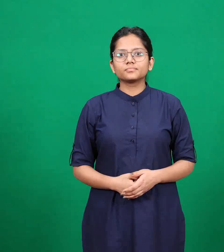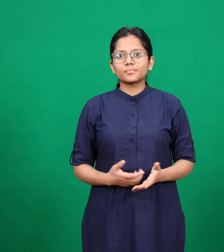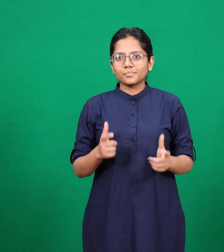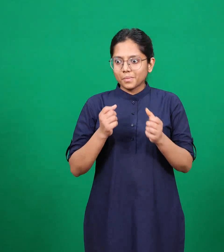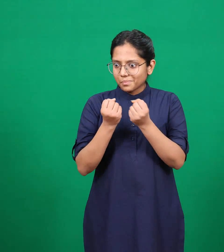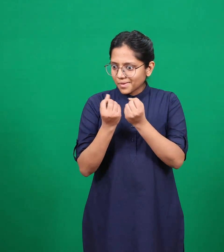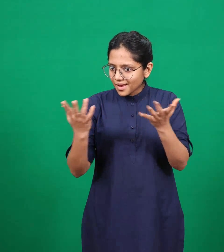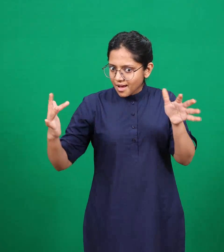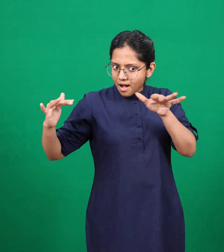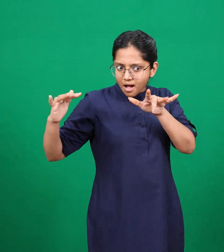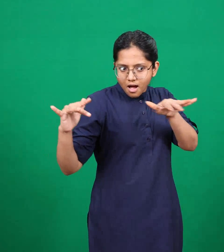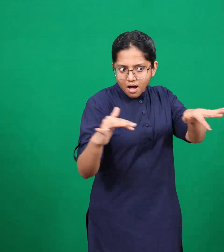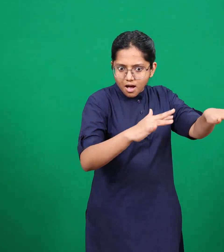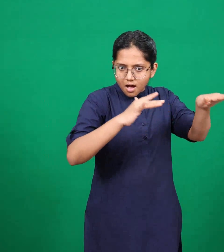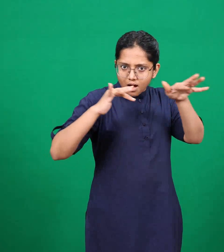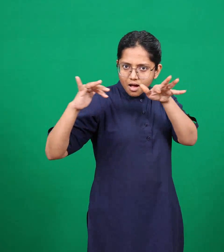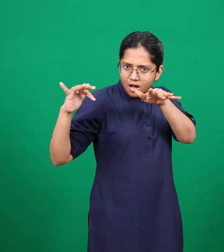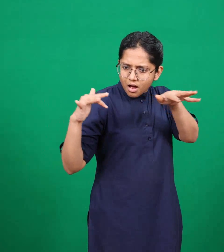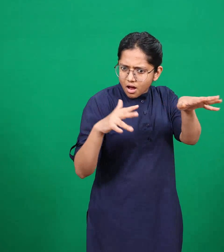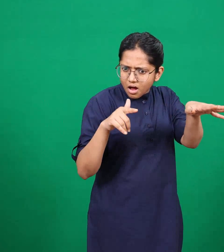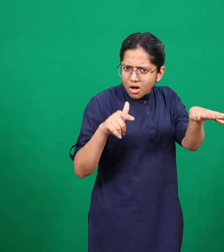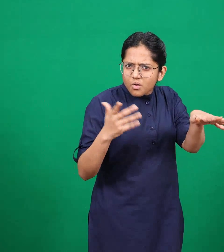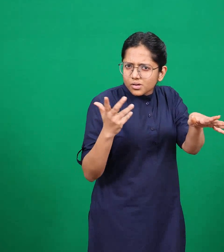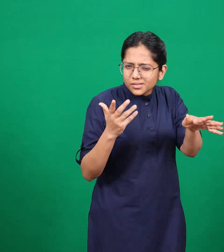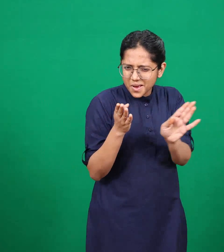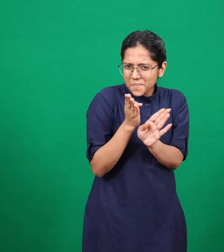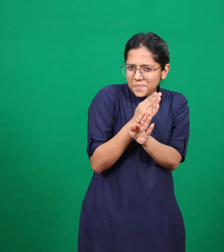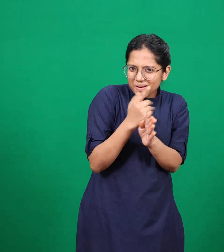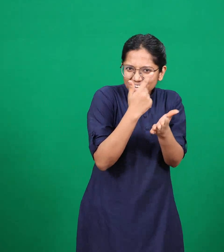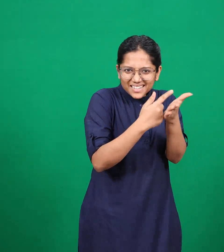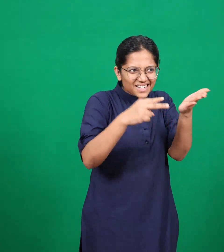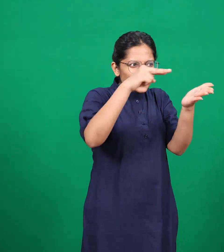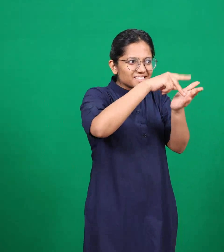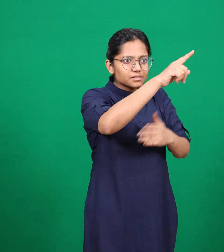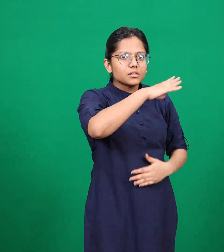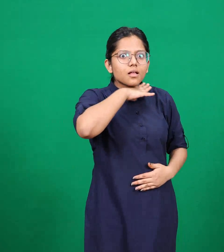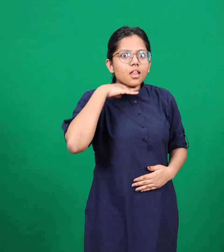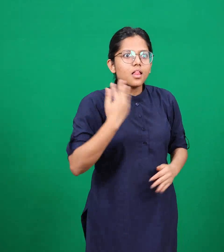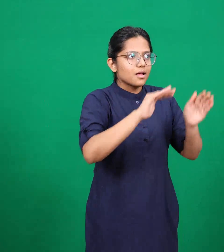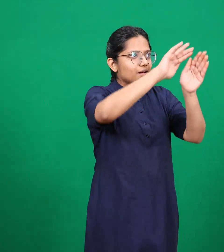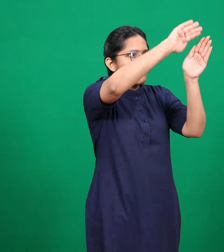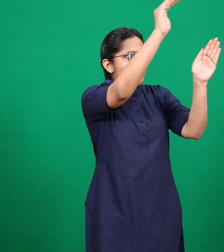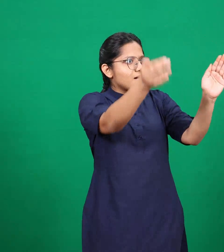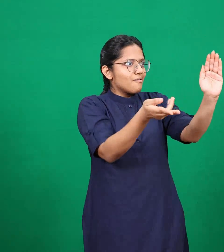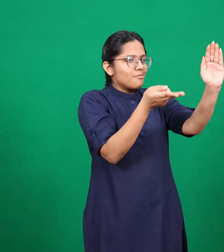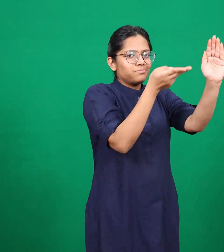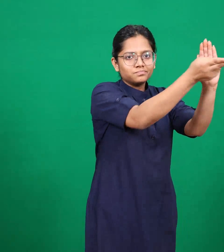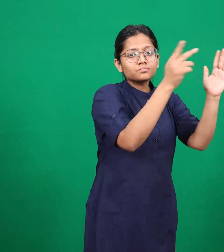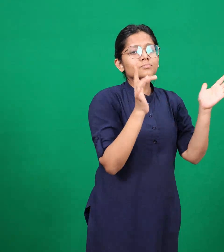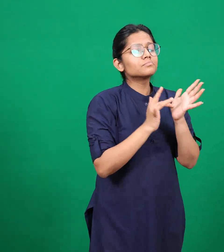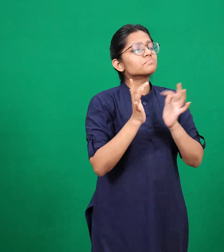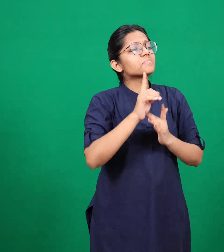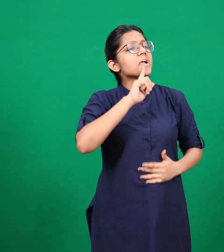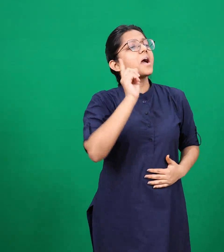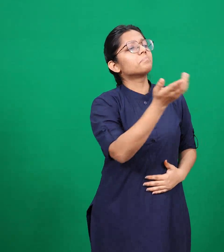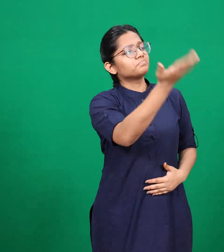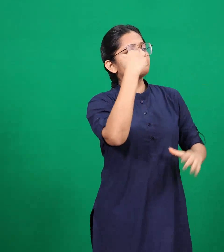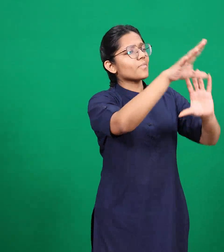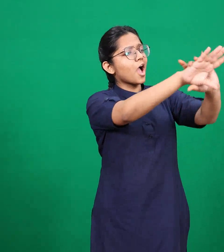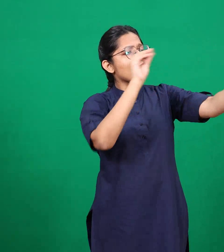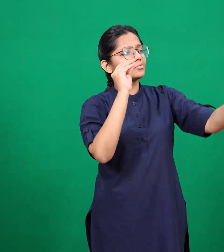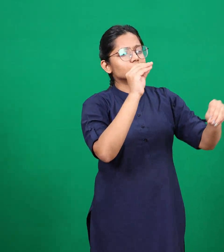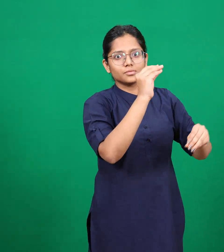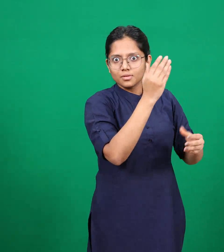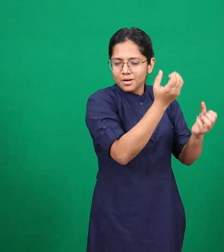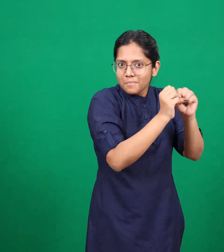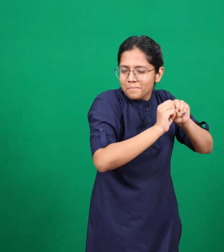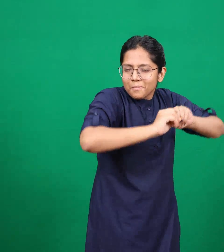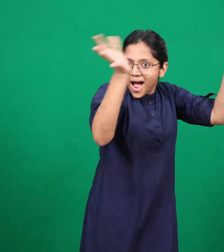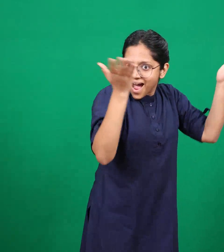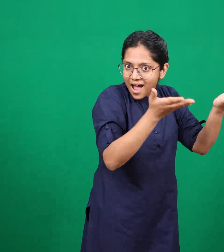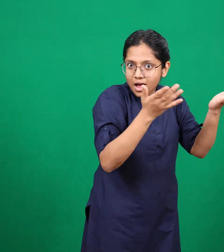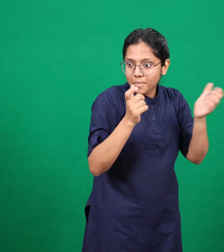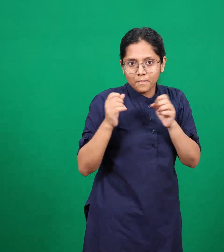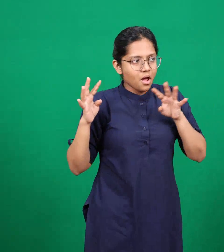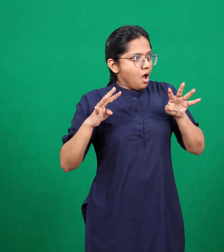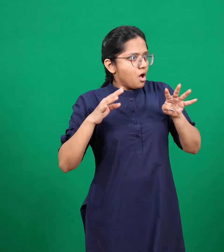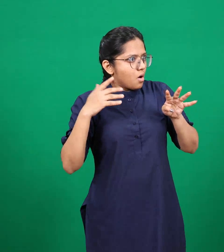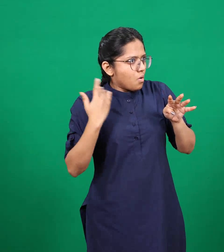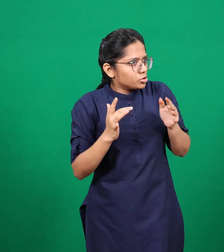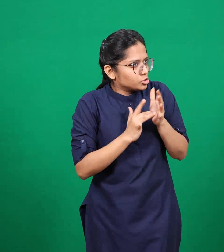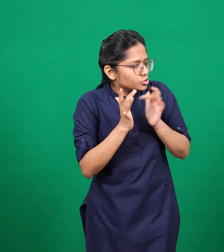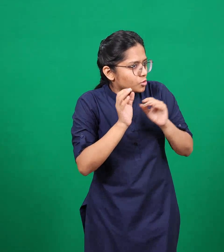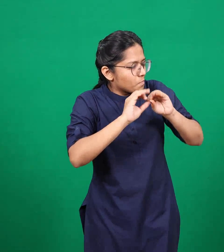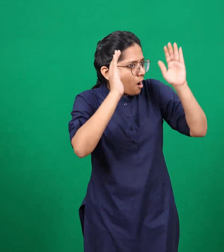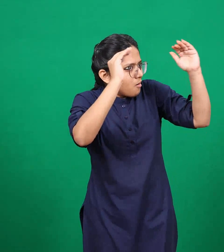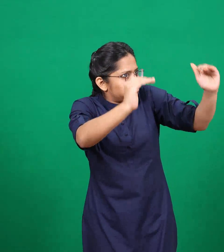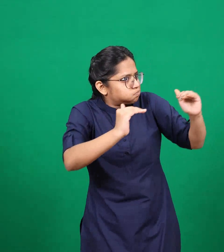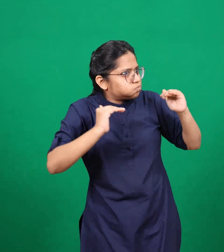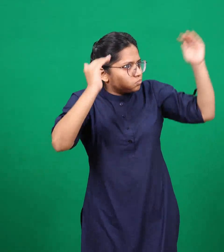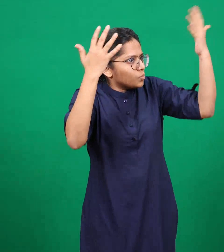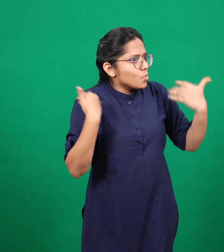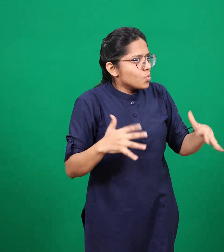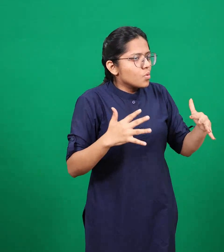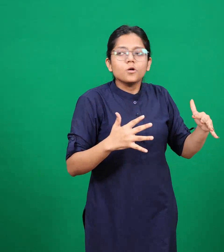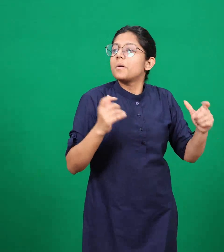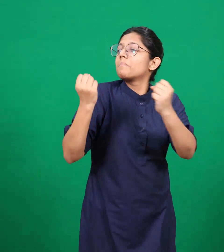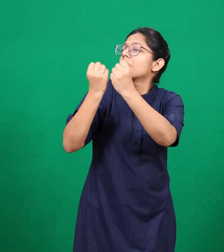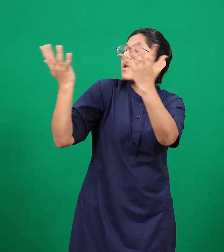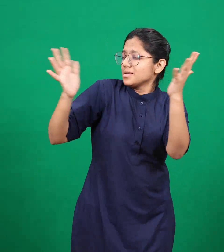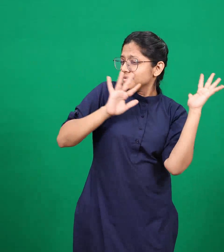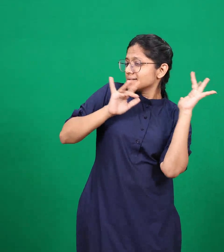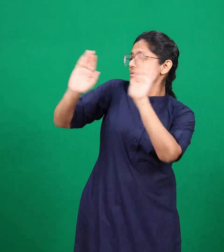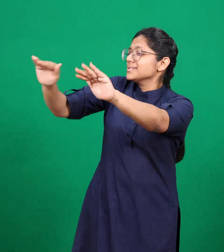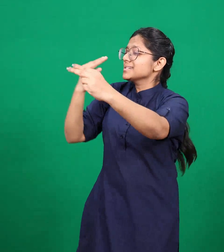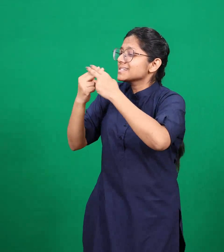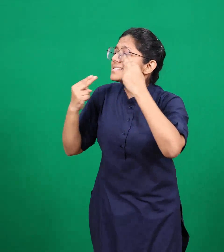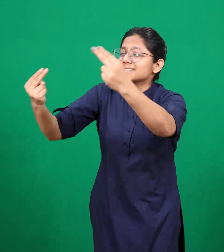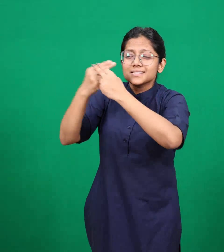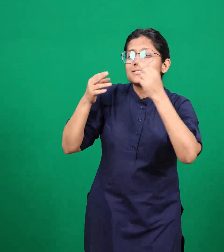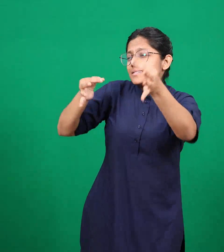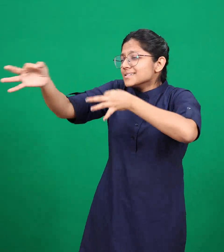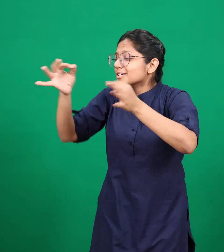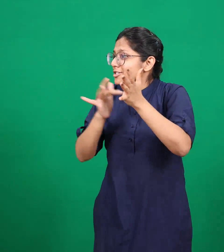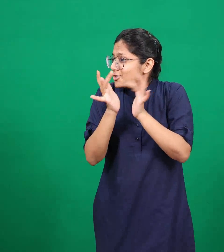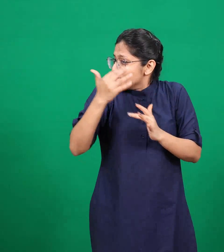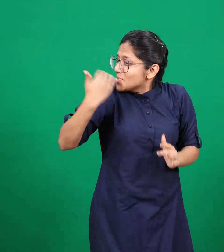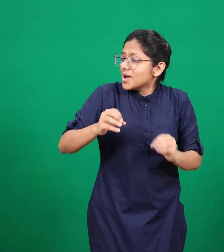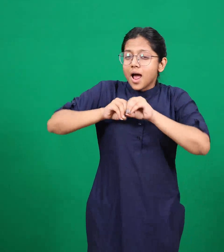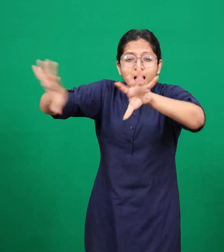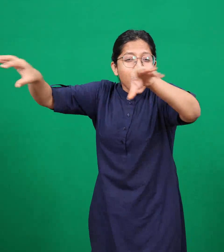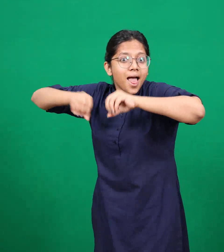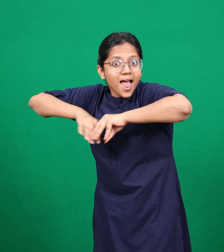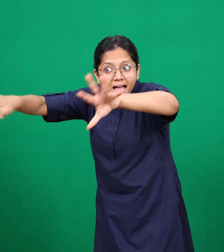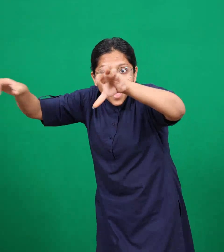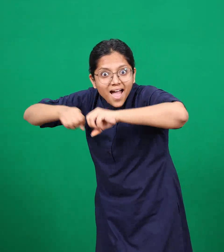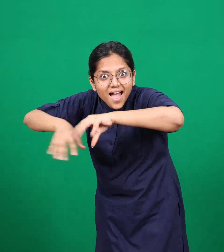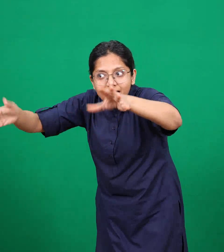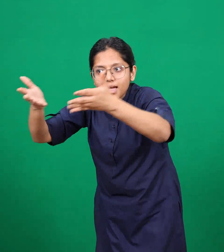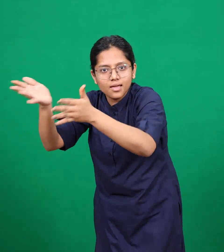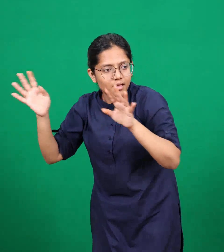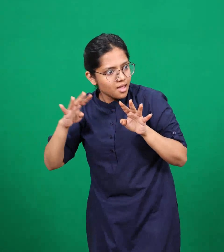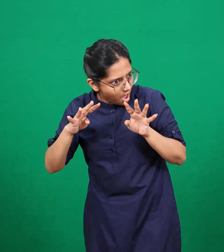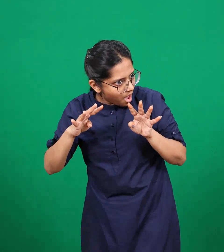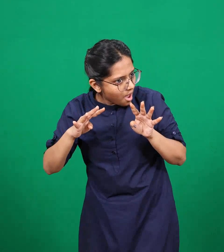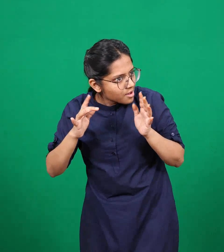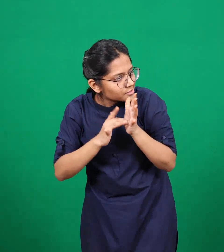Meanwhile, many people continued to testify that they had been with Jesus when He called Lazarus from the tomb and raised him from the dead.